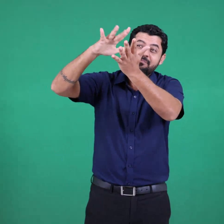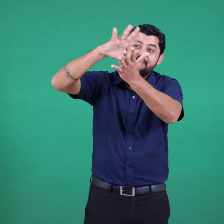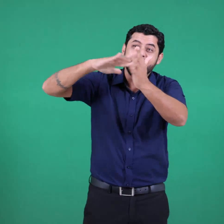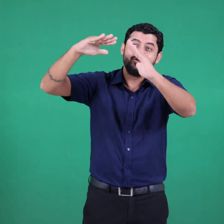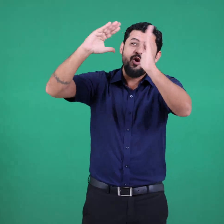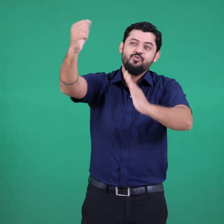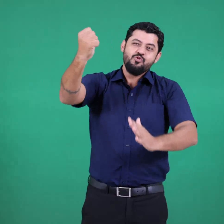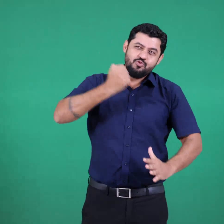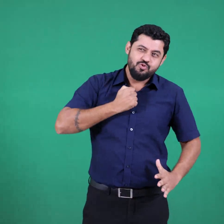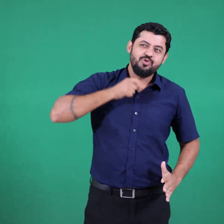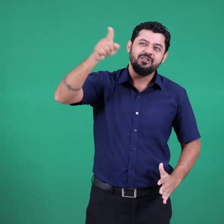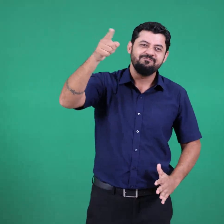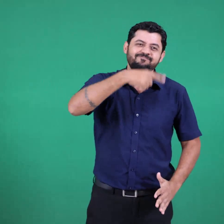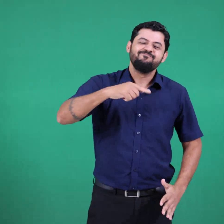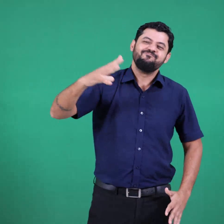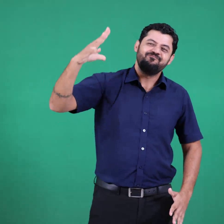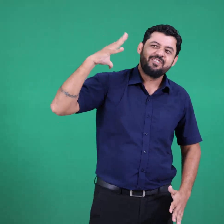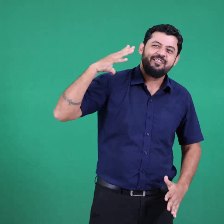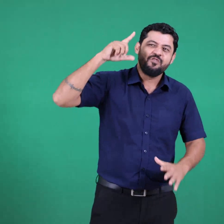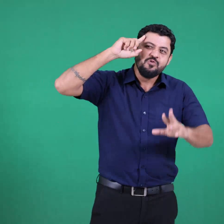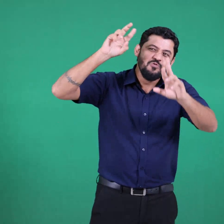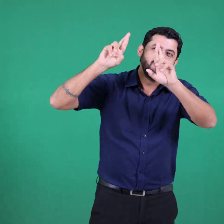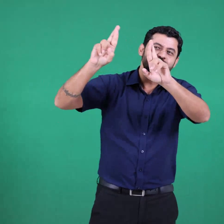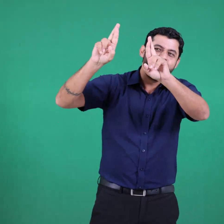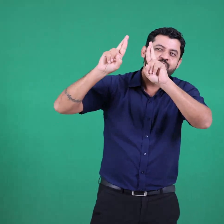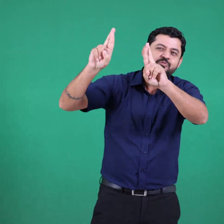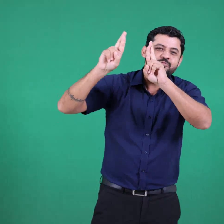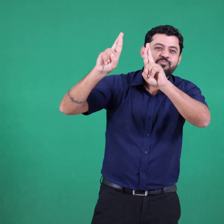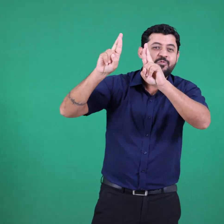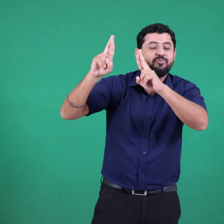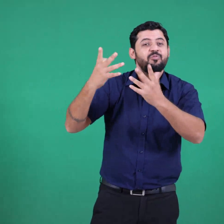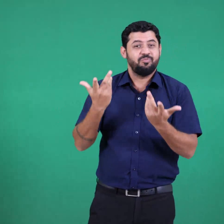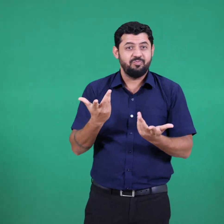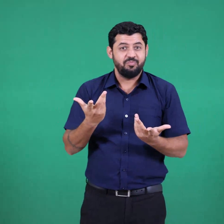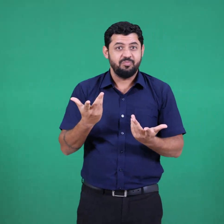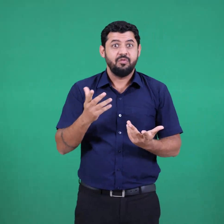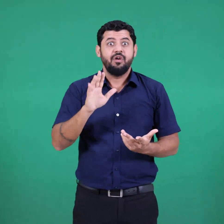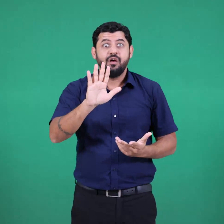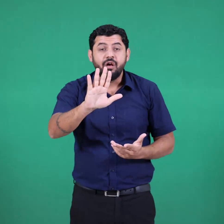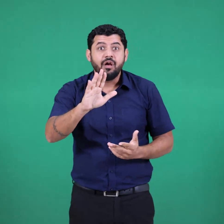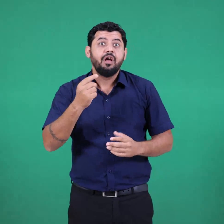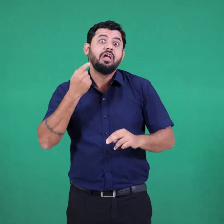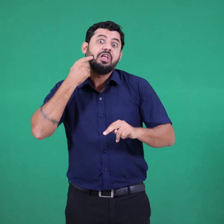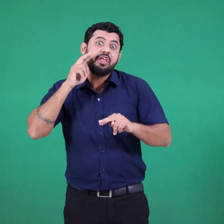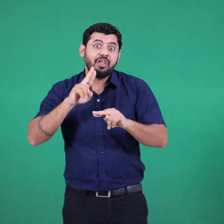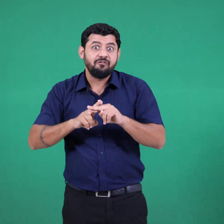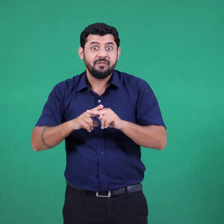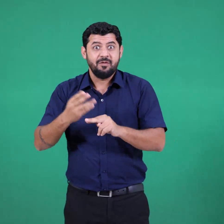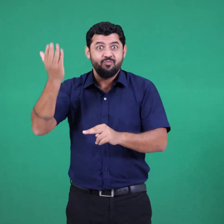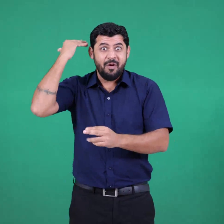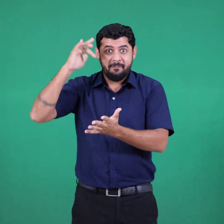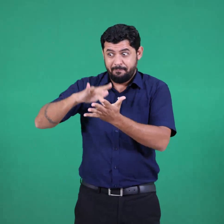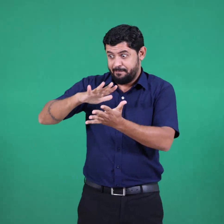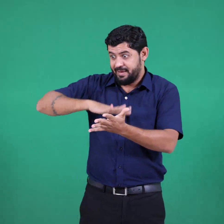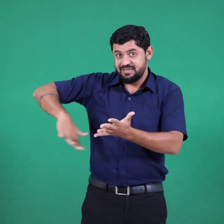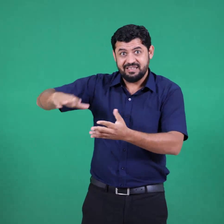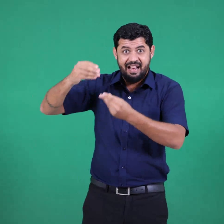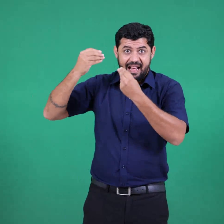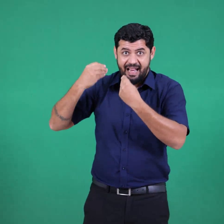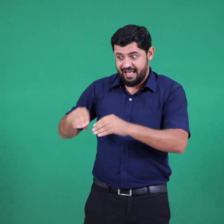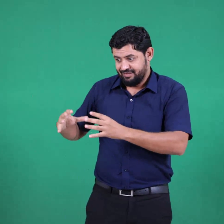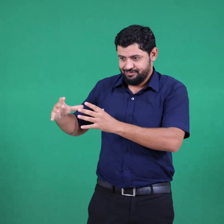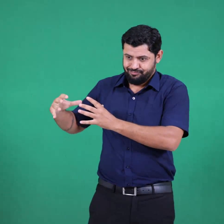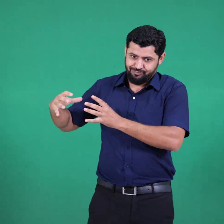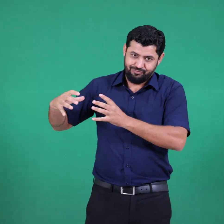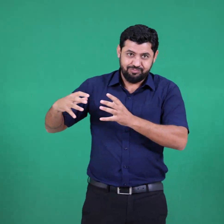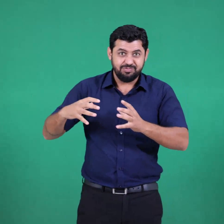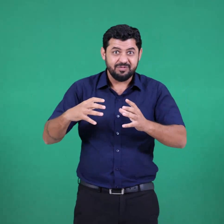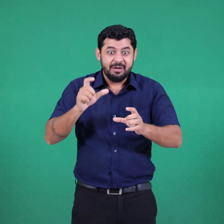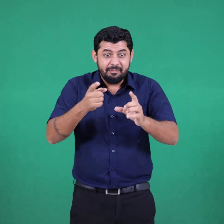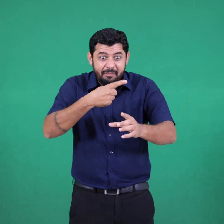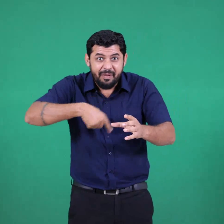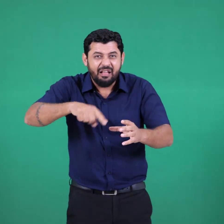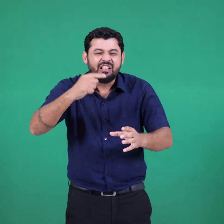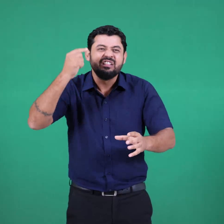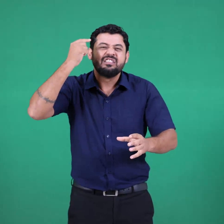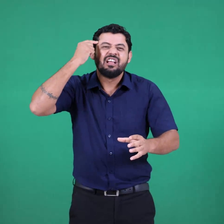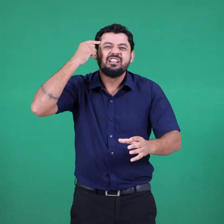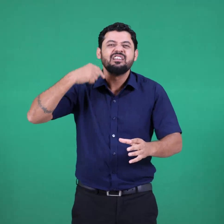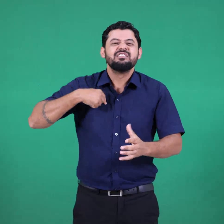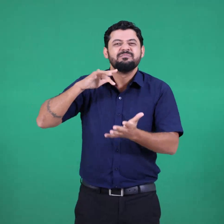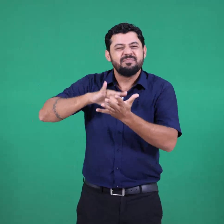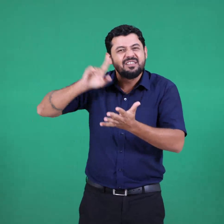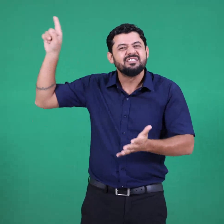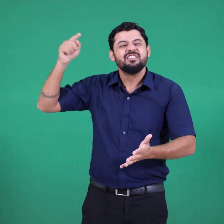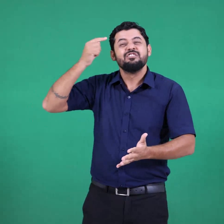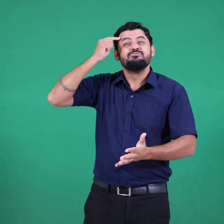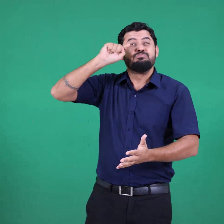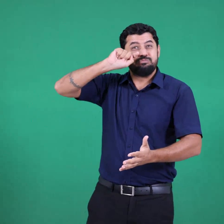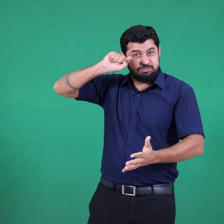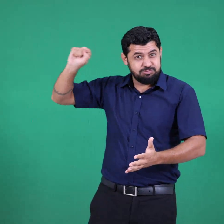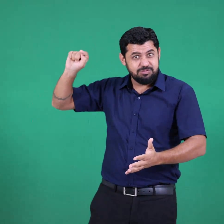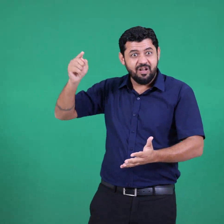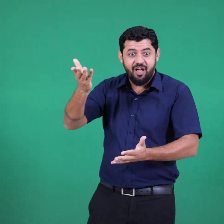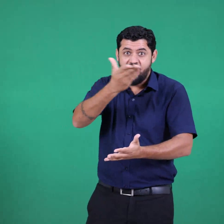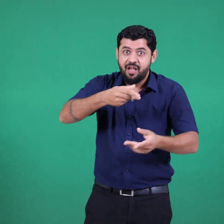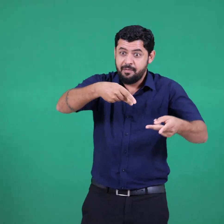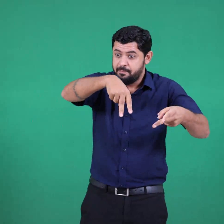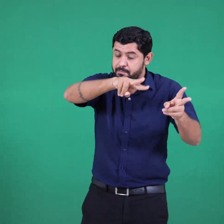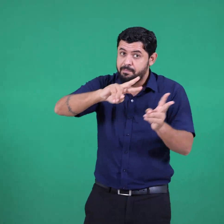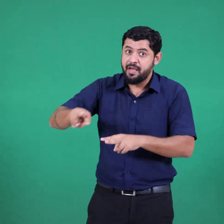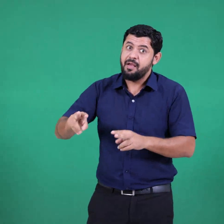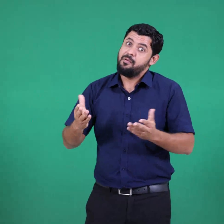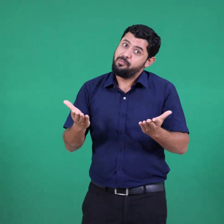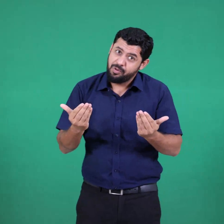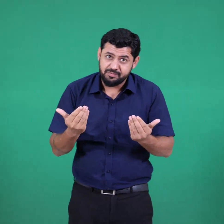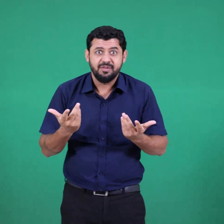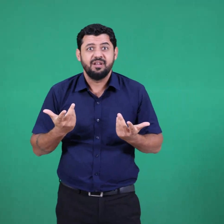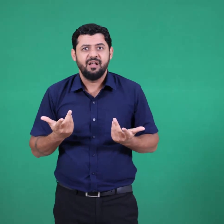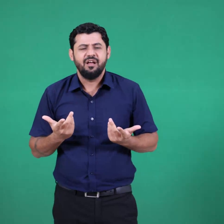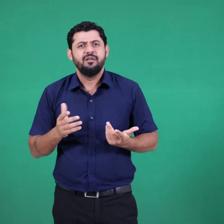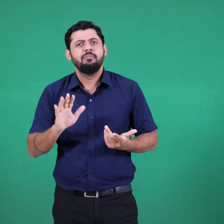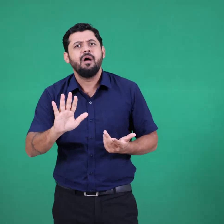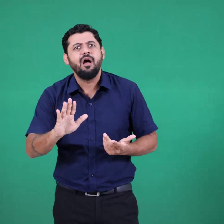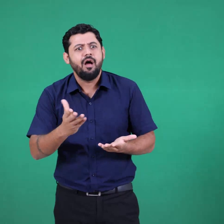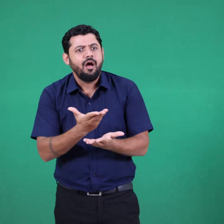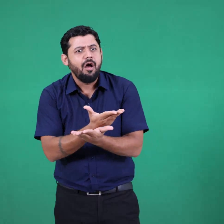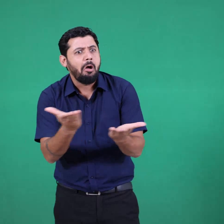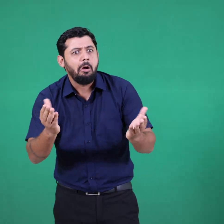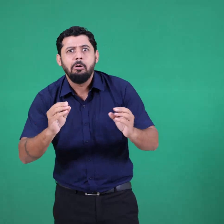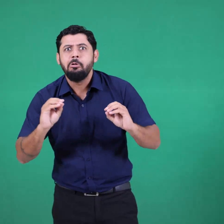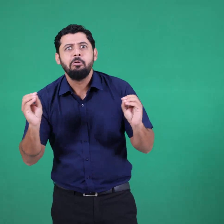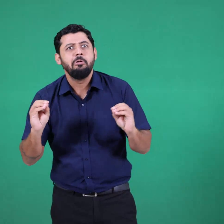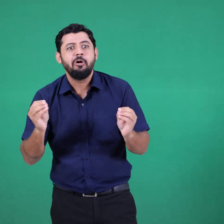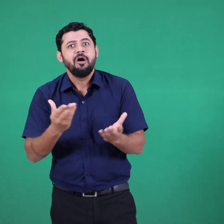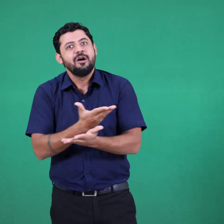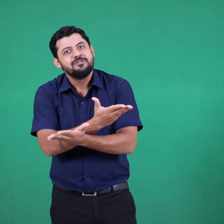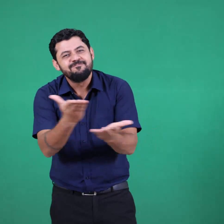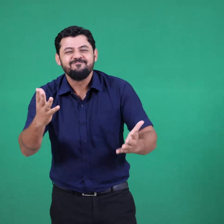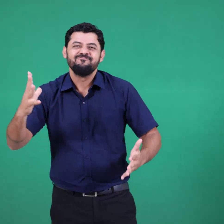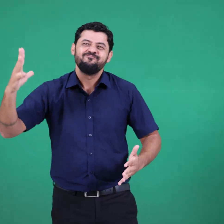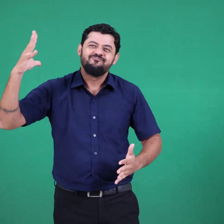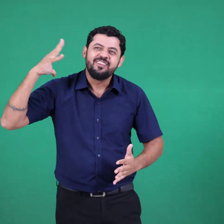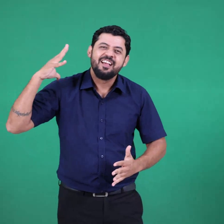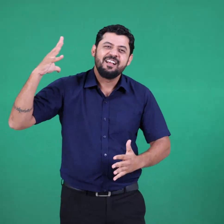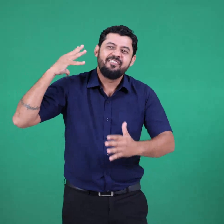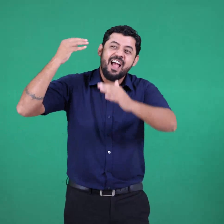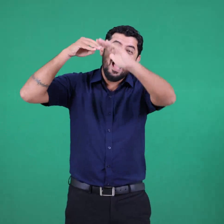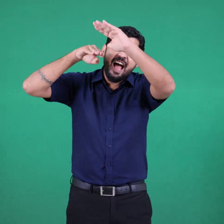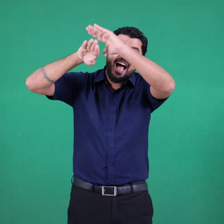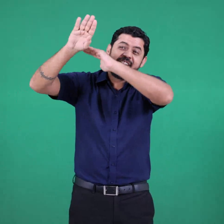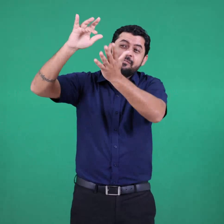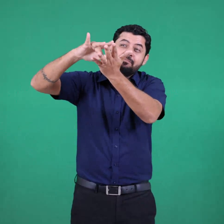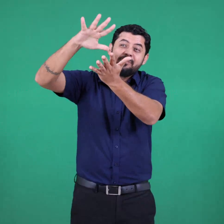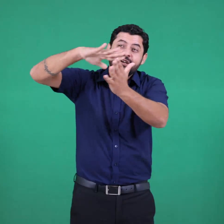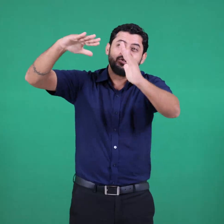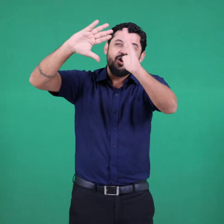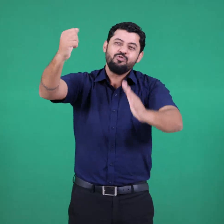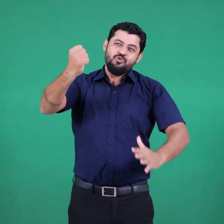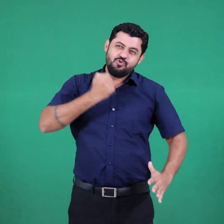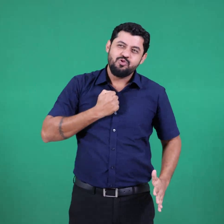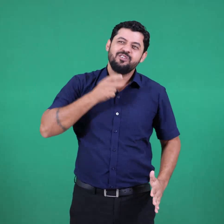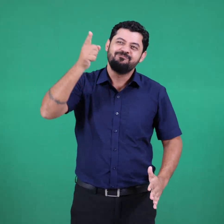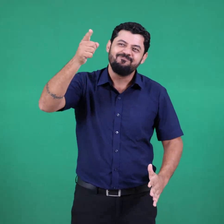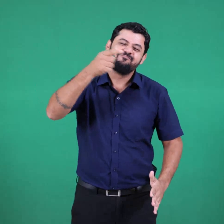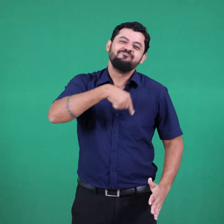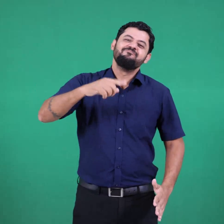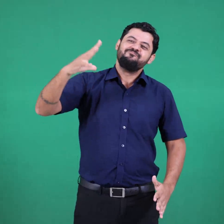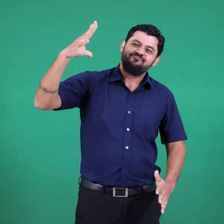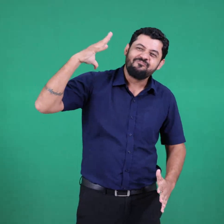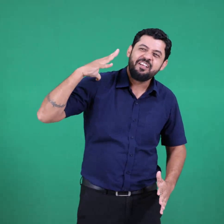If they had been thinking of the country they had left, they would have had opportunity to return.